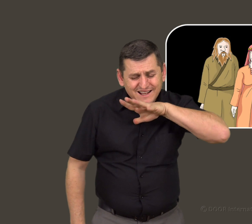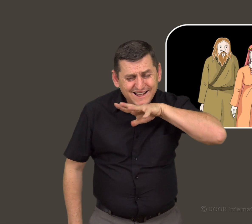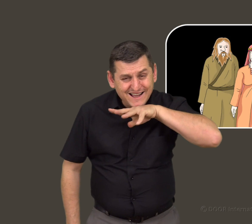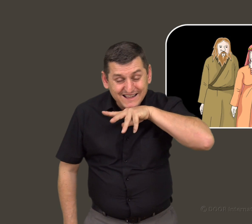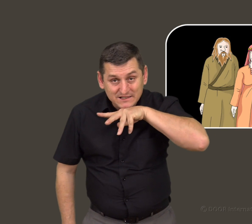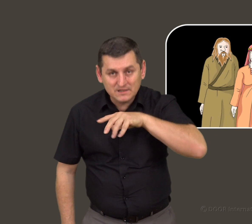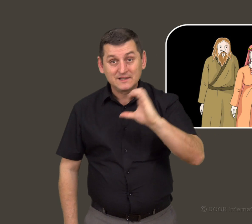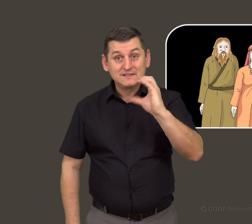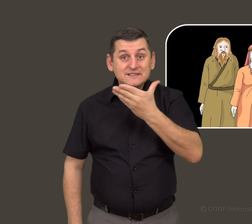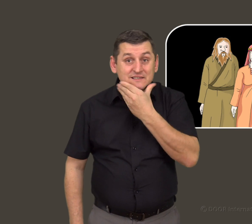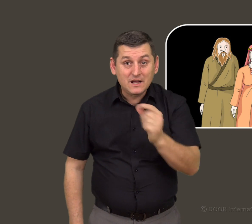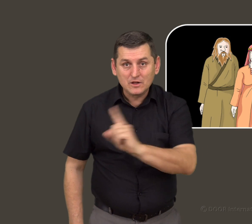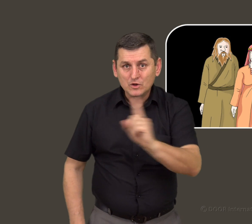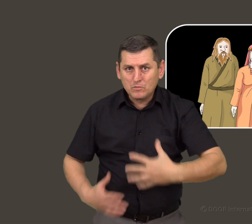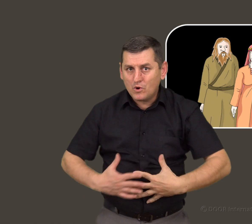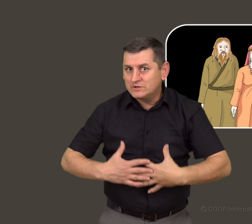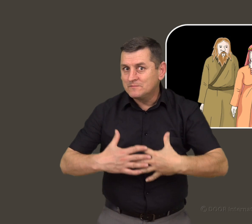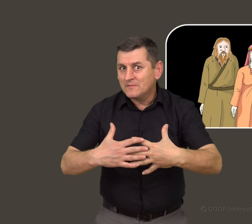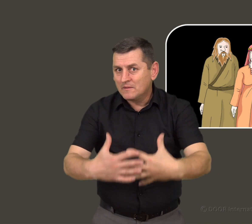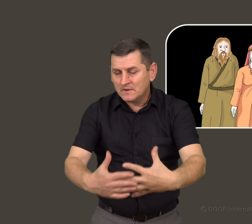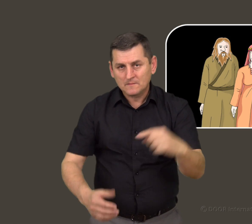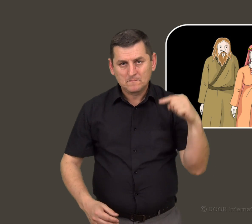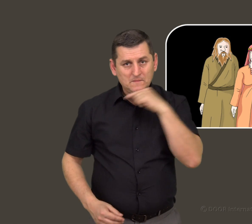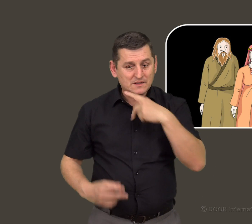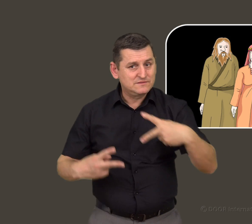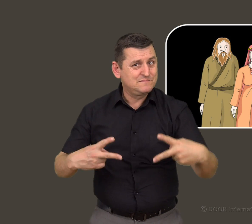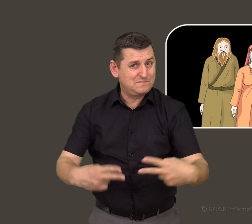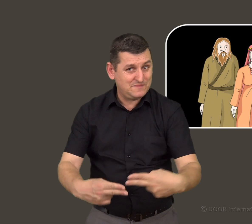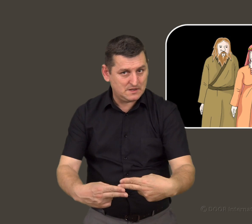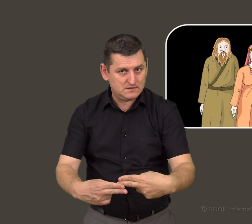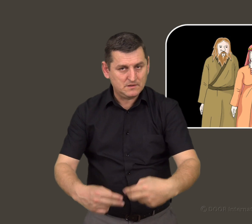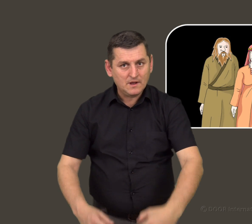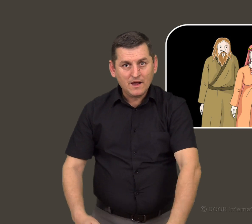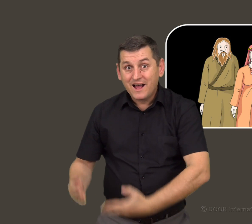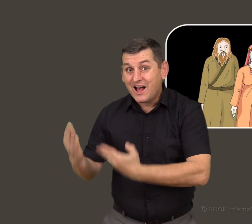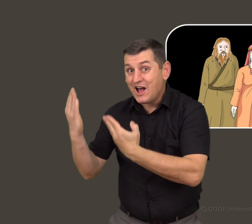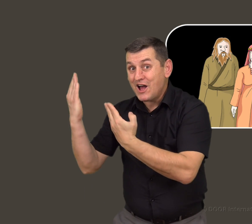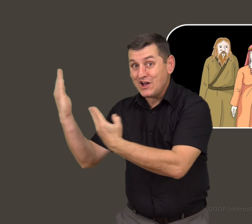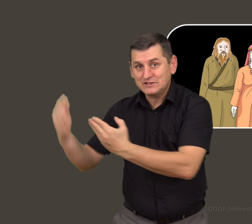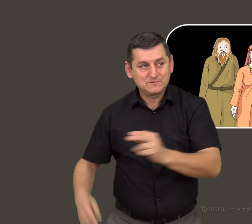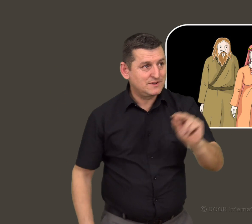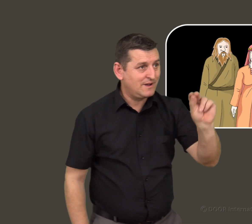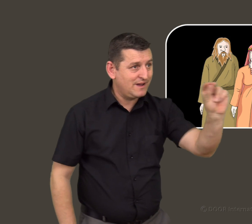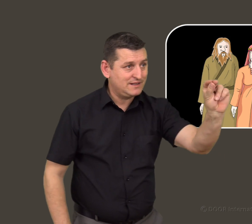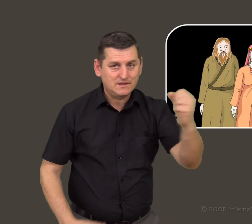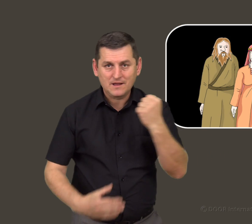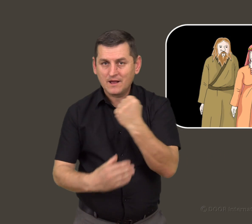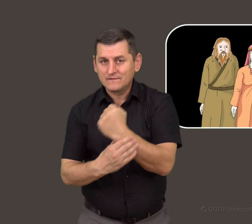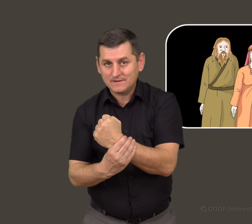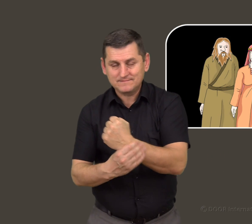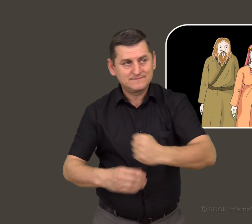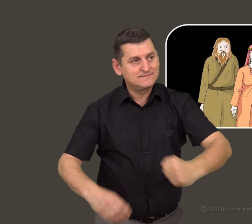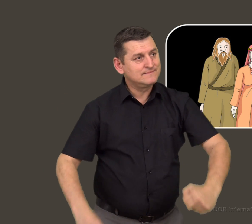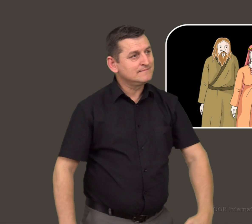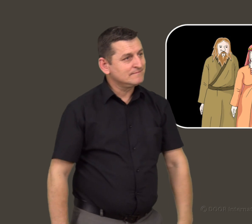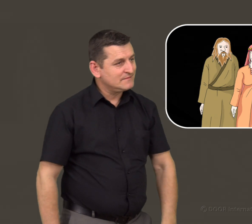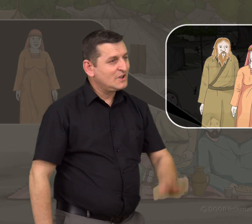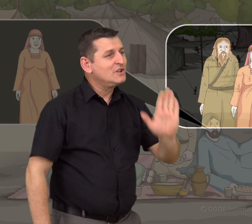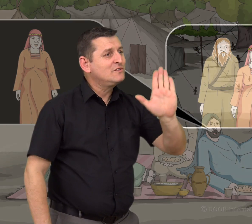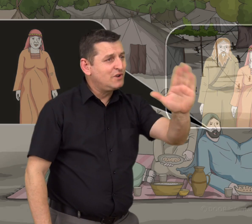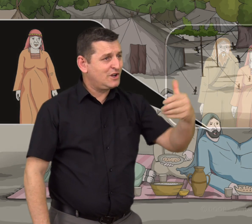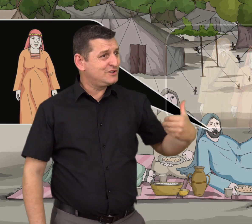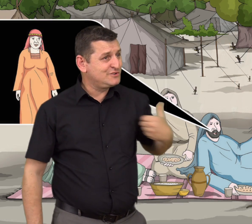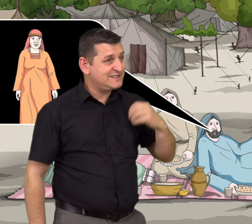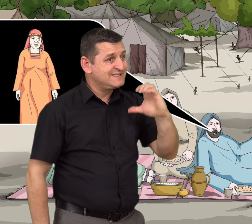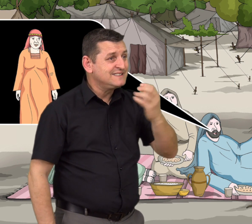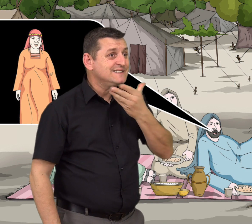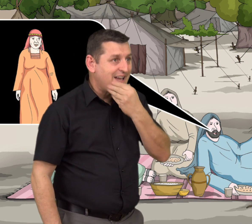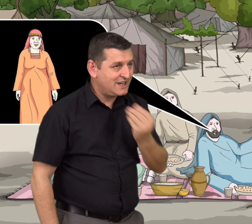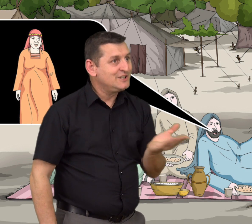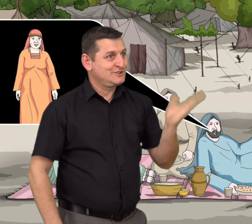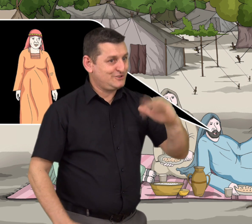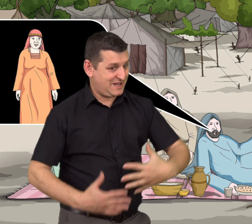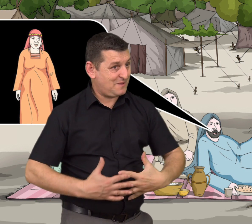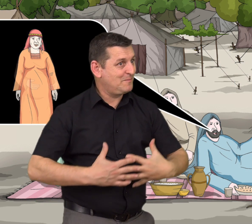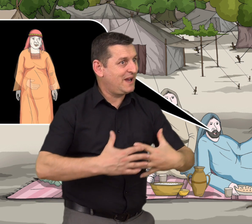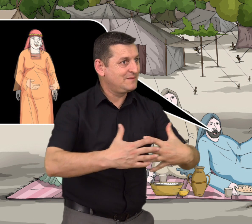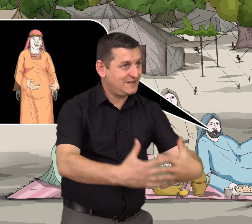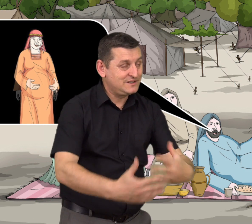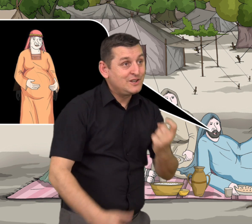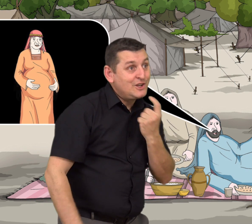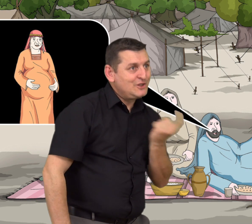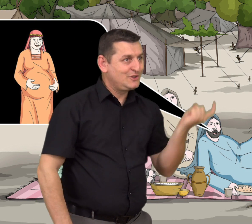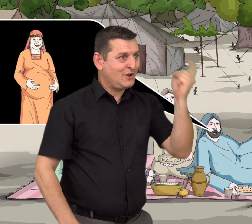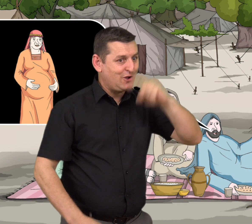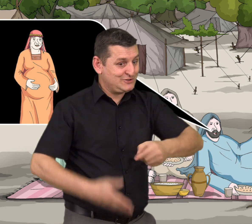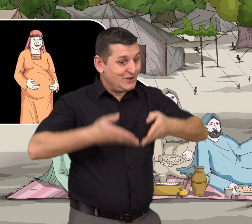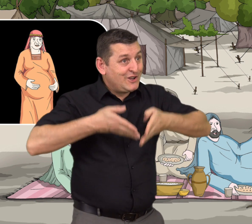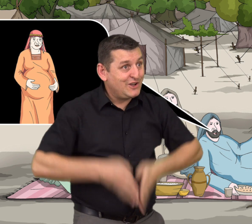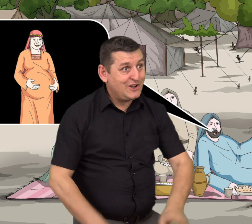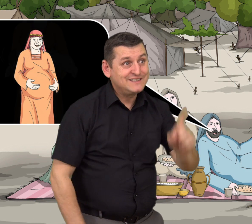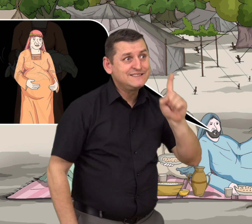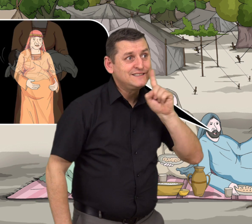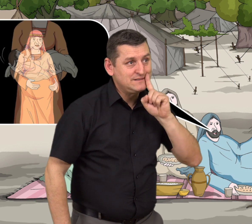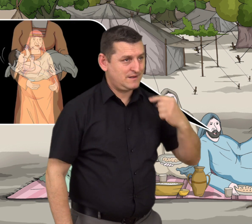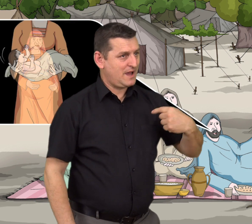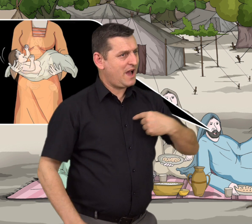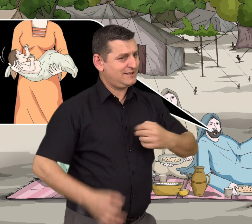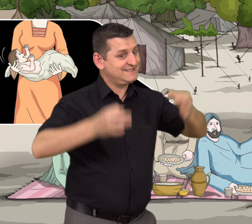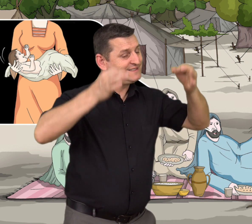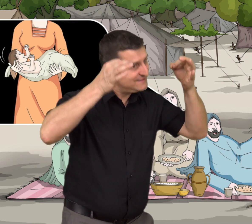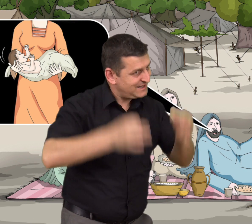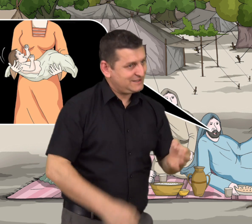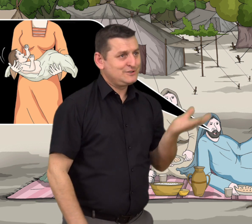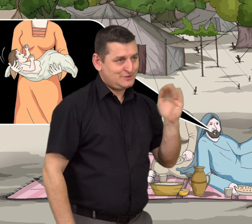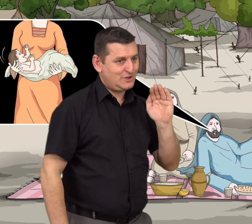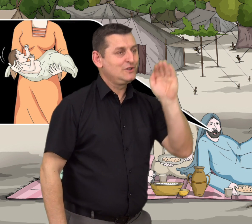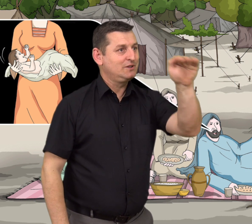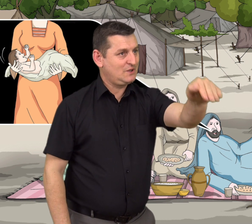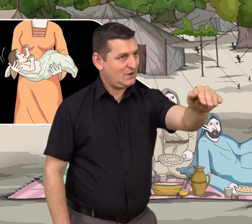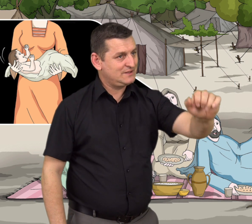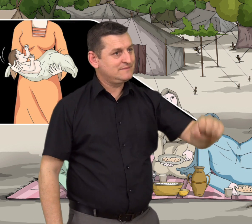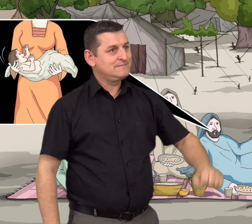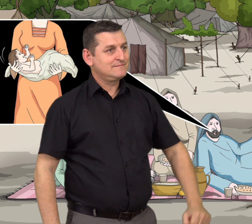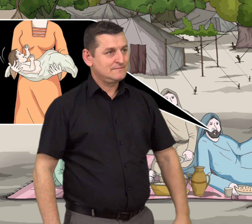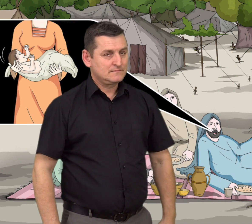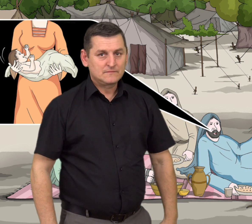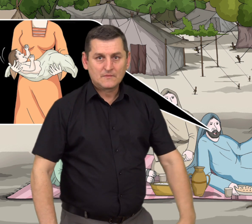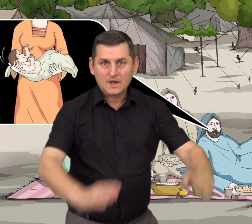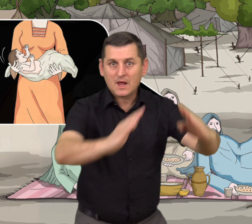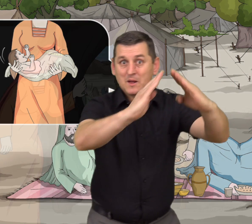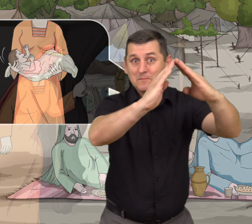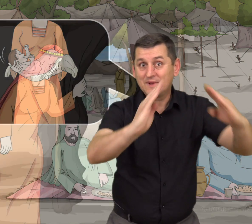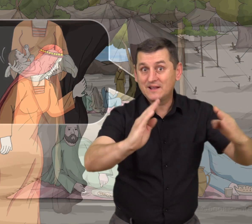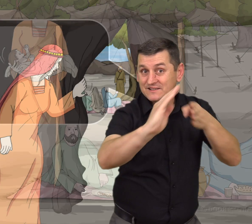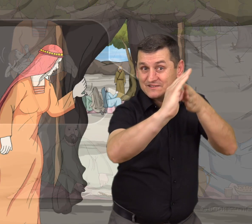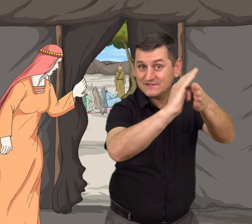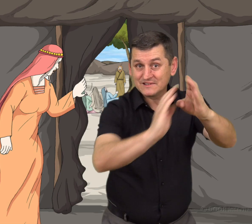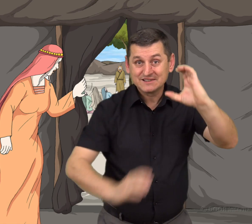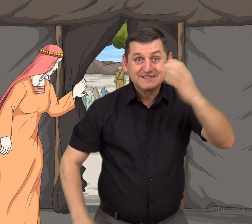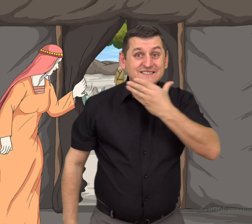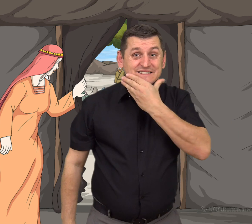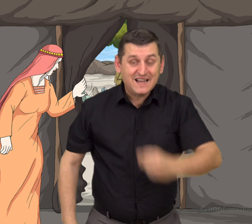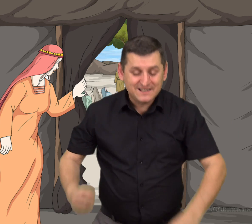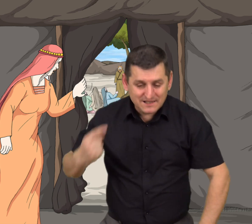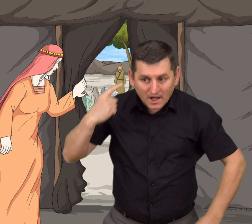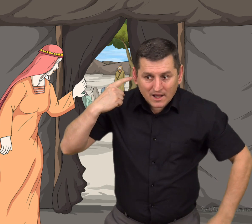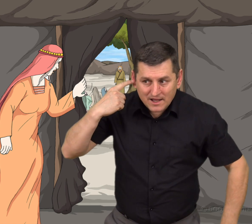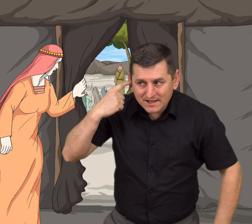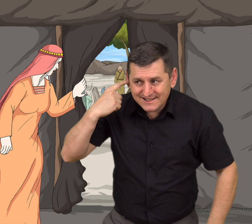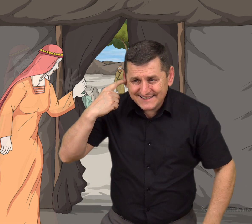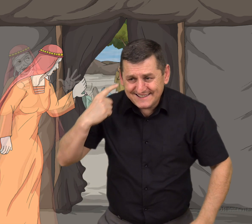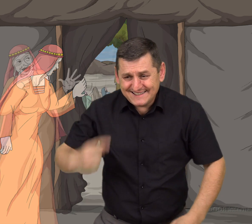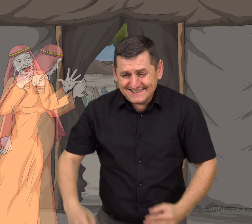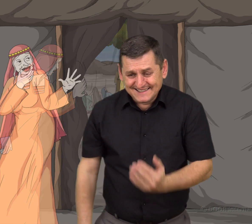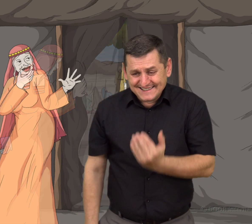Now Sarah was behind him, listening at the entrance to the tent. And Abraham and Sarah were already old and well along in years; Sarah had passed the age of childbearing.